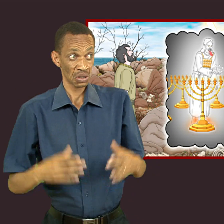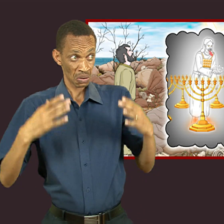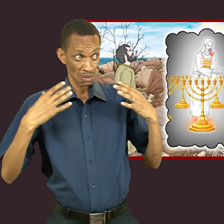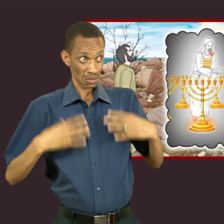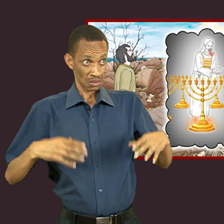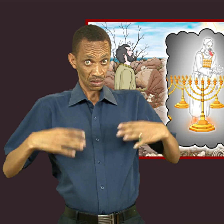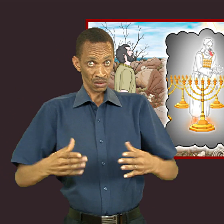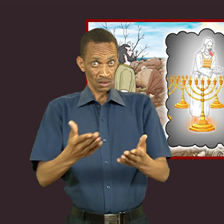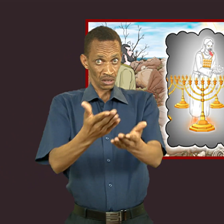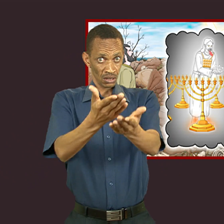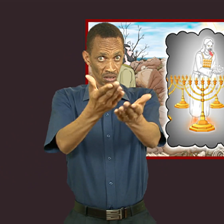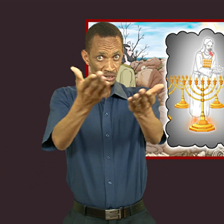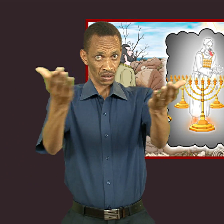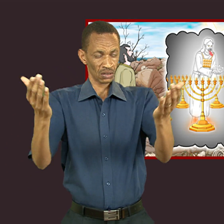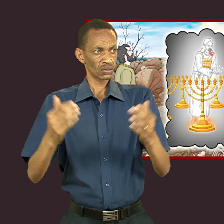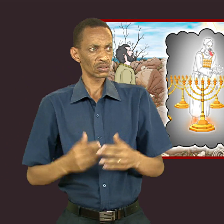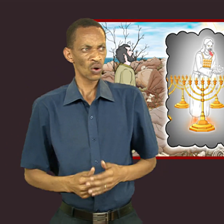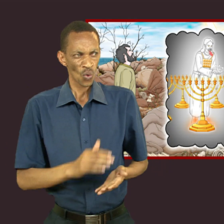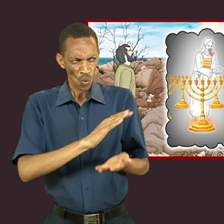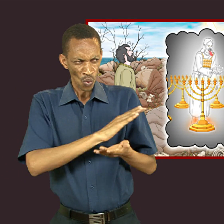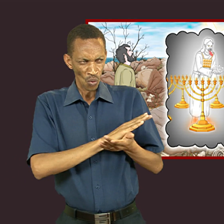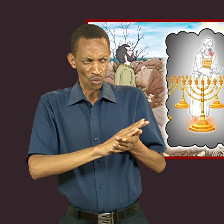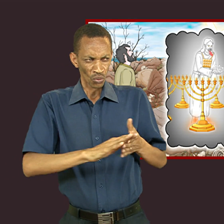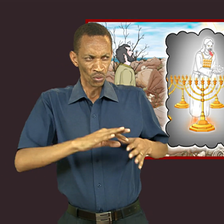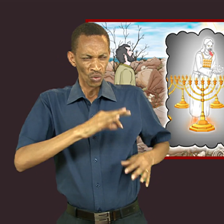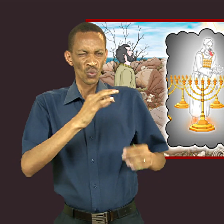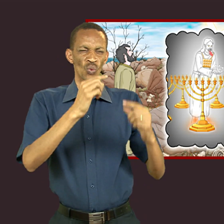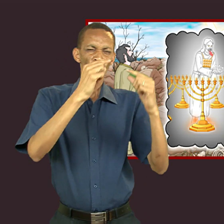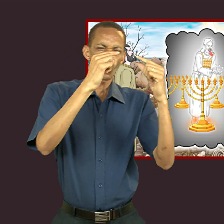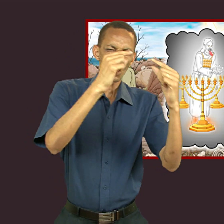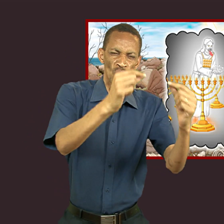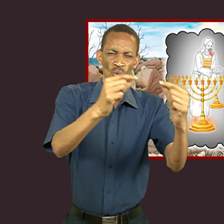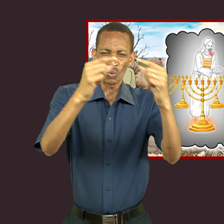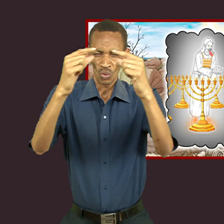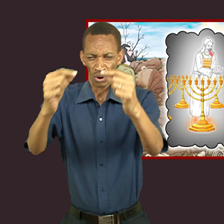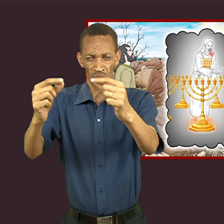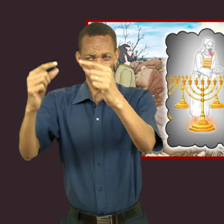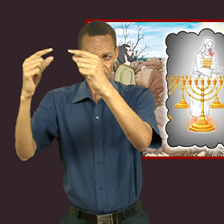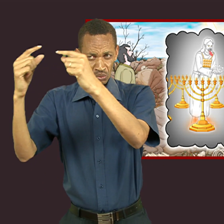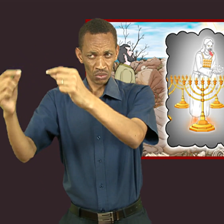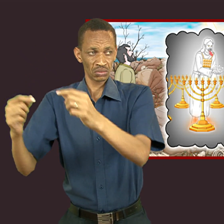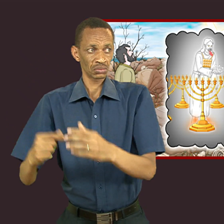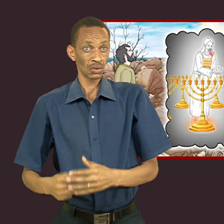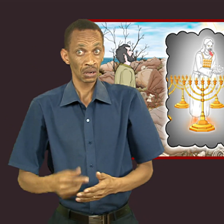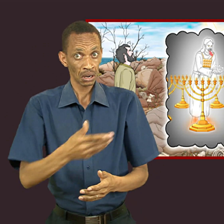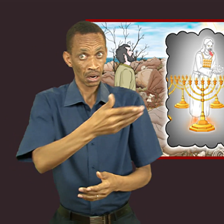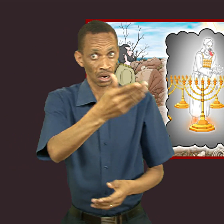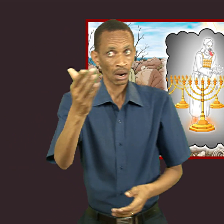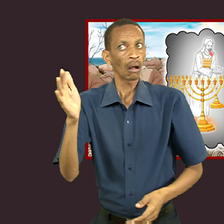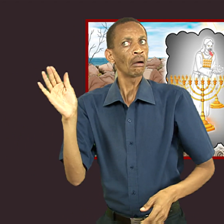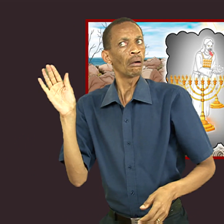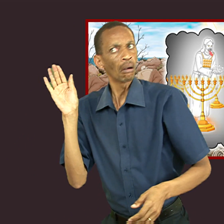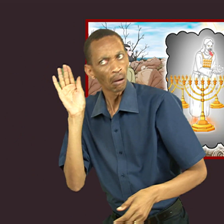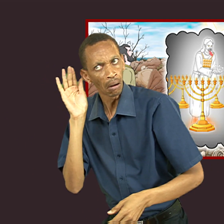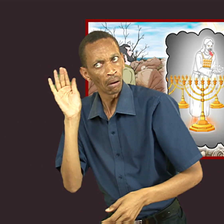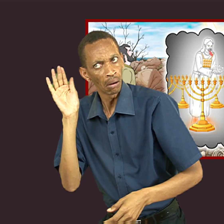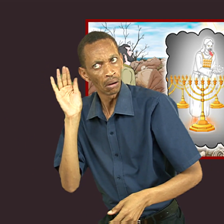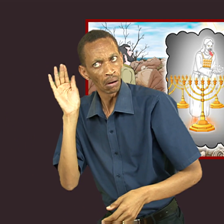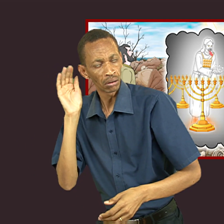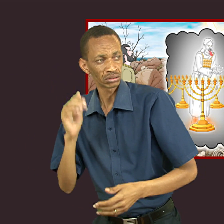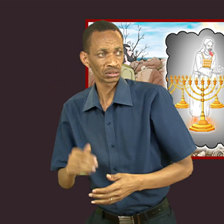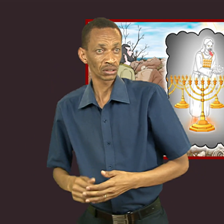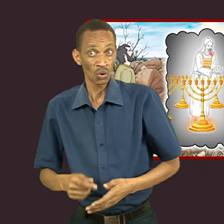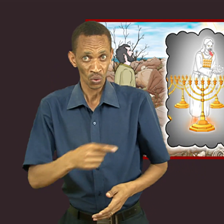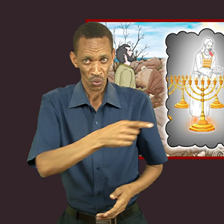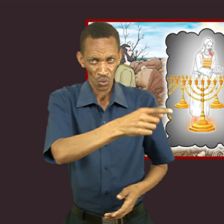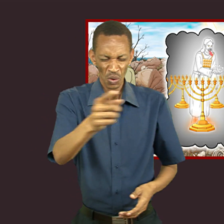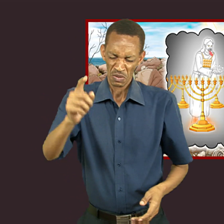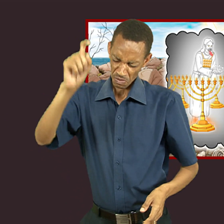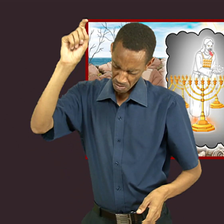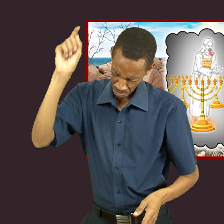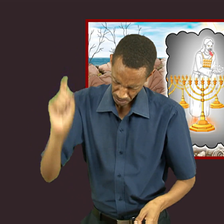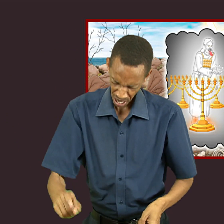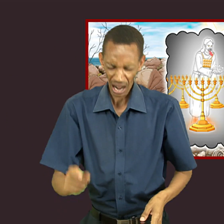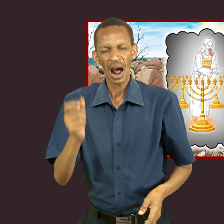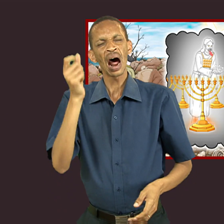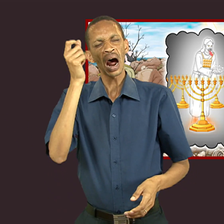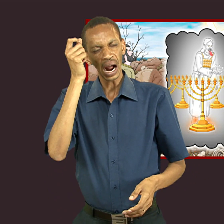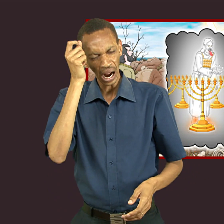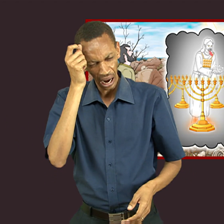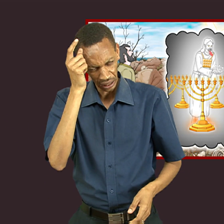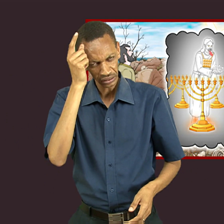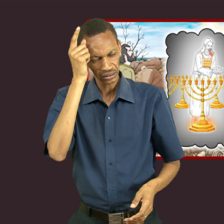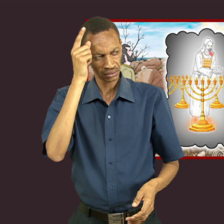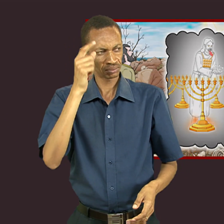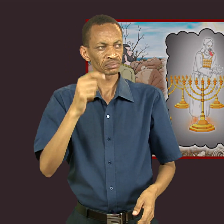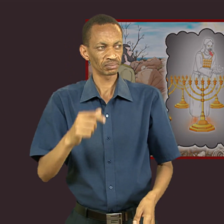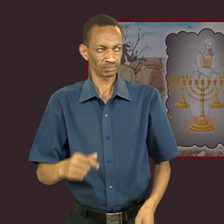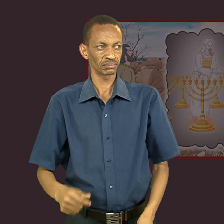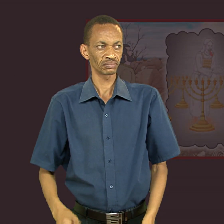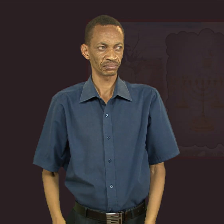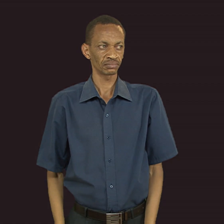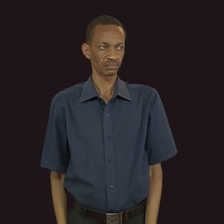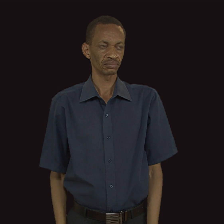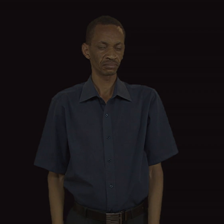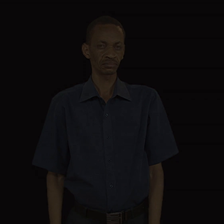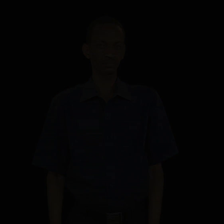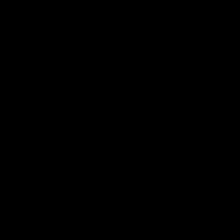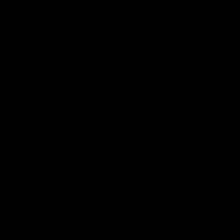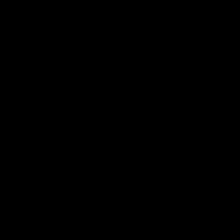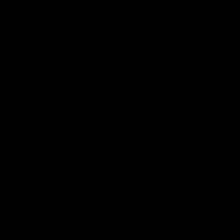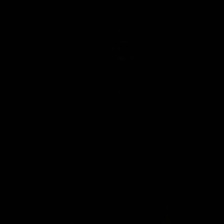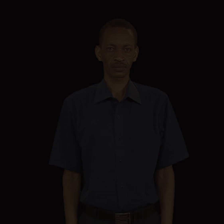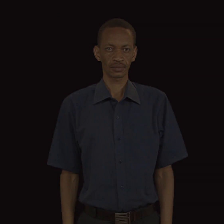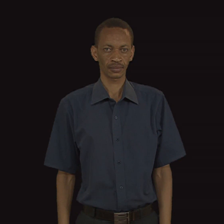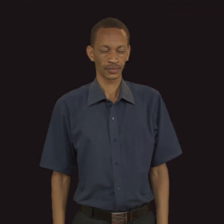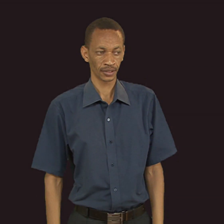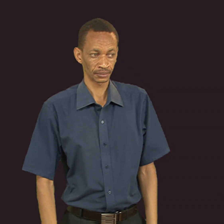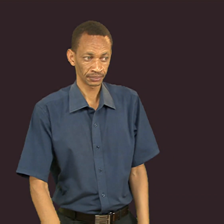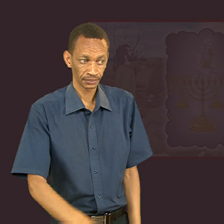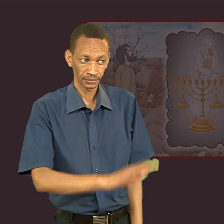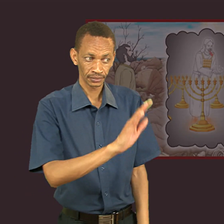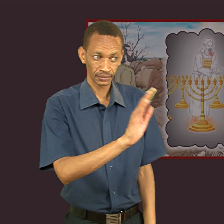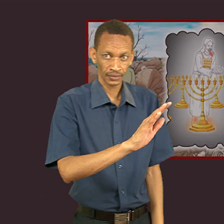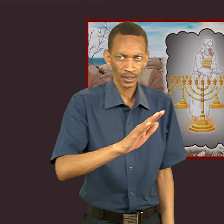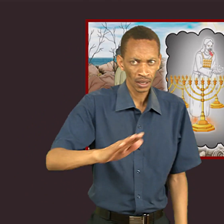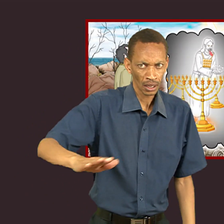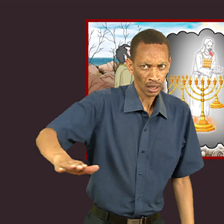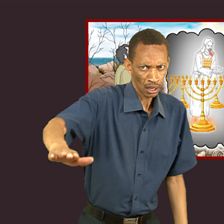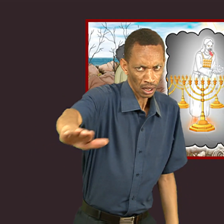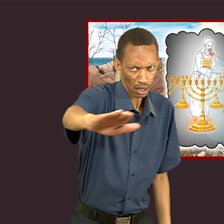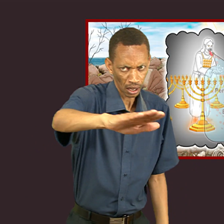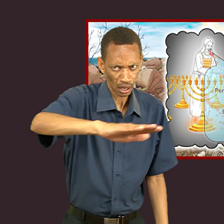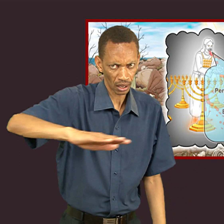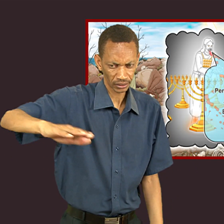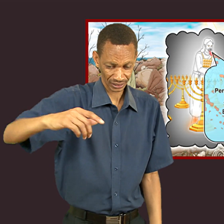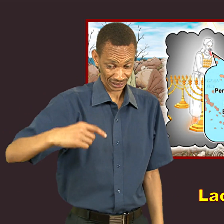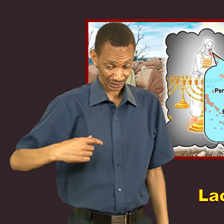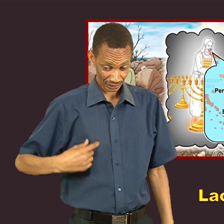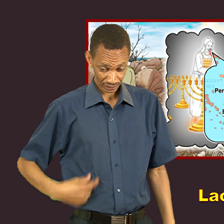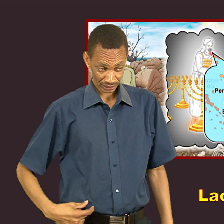He who has an ear, let him hear what the Spirit says to the churches.